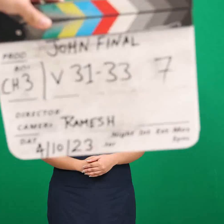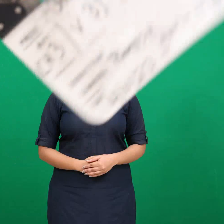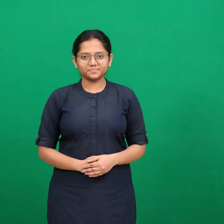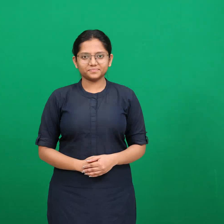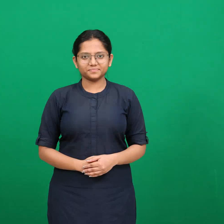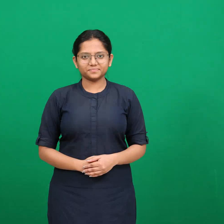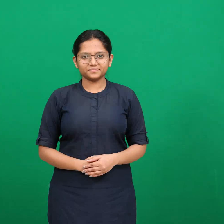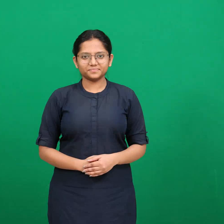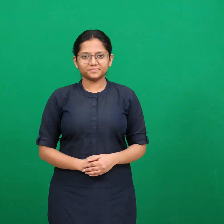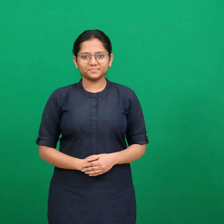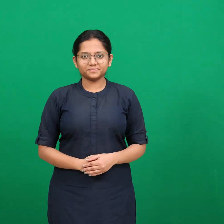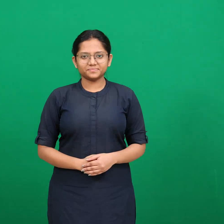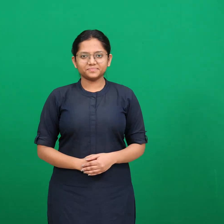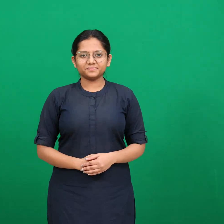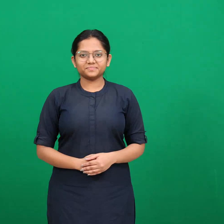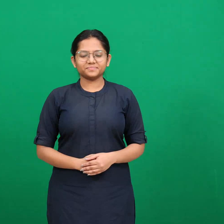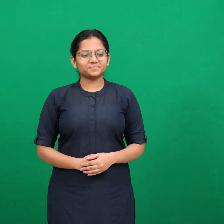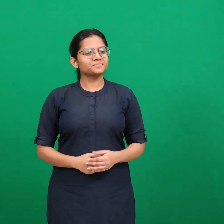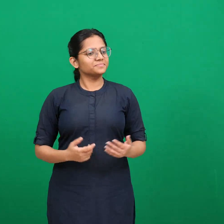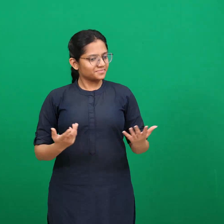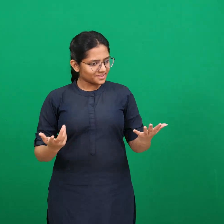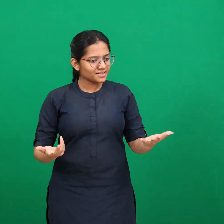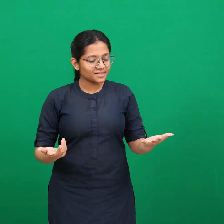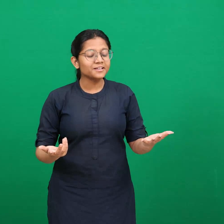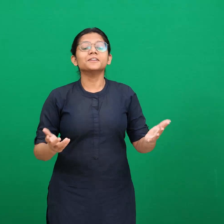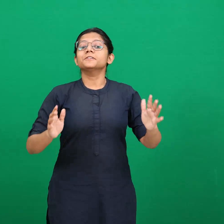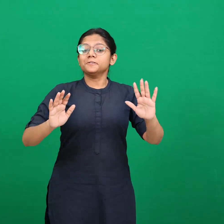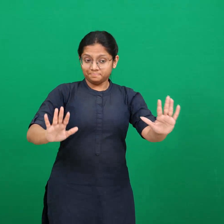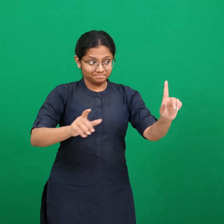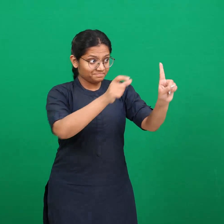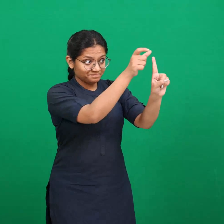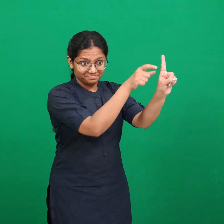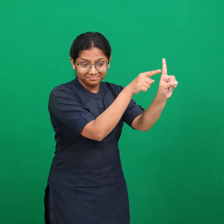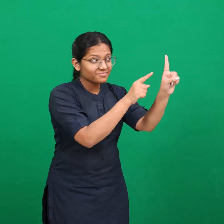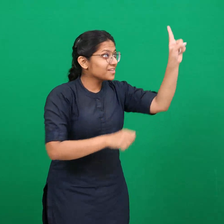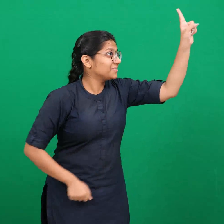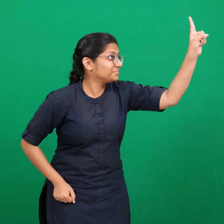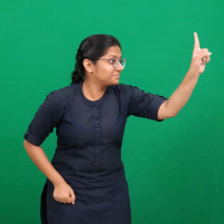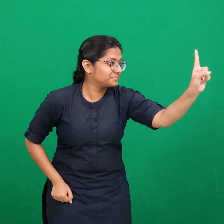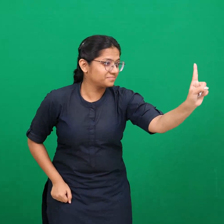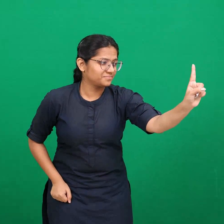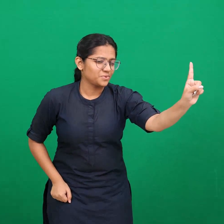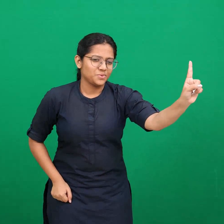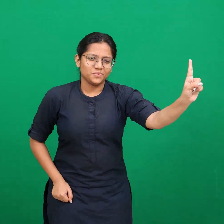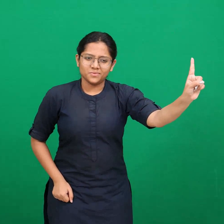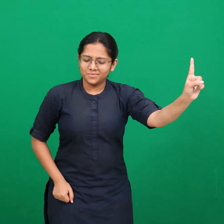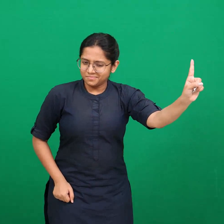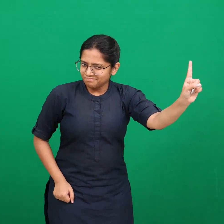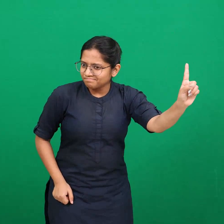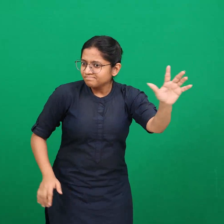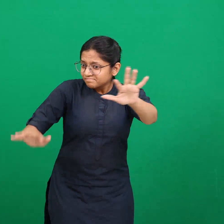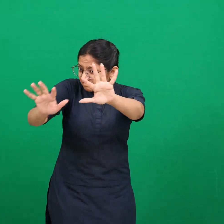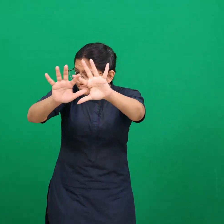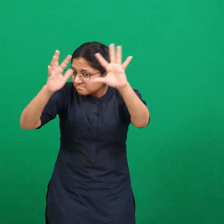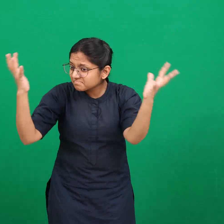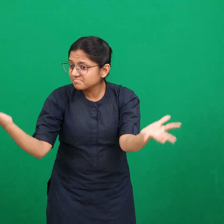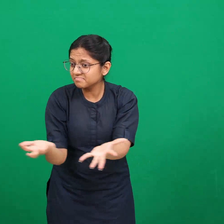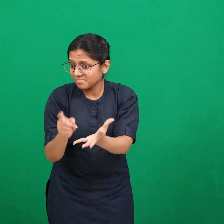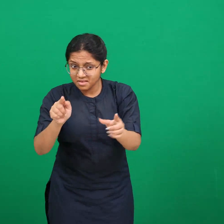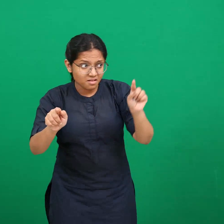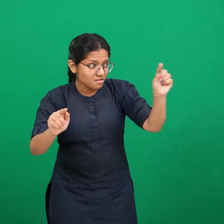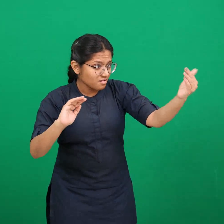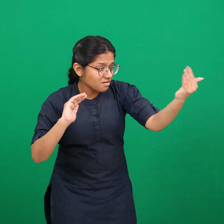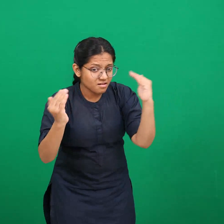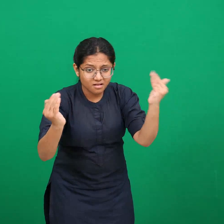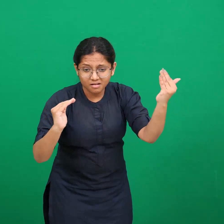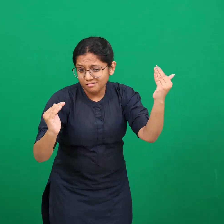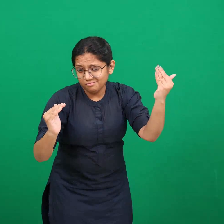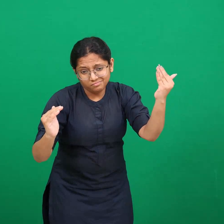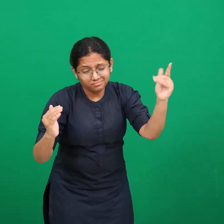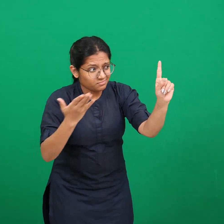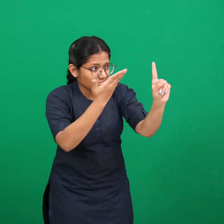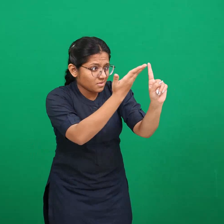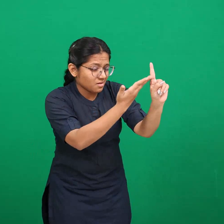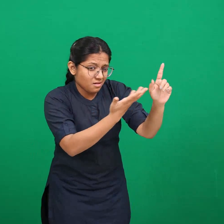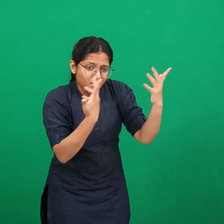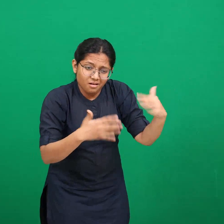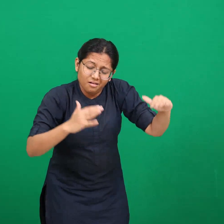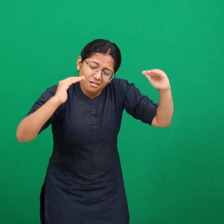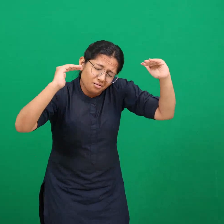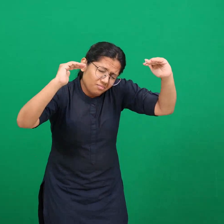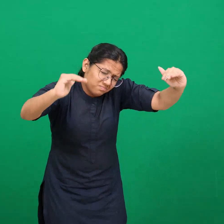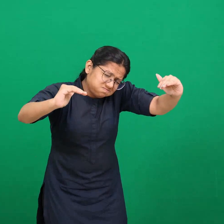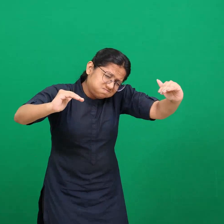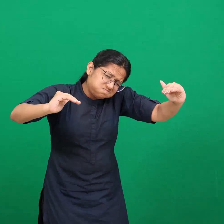The One who comes from above is above all.